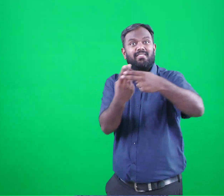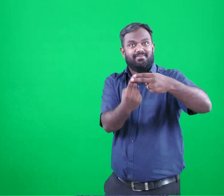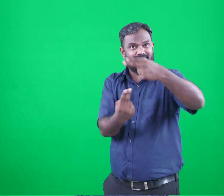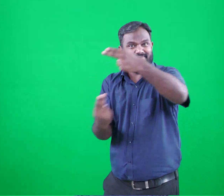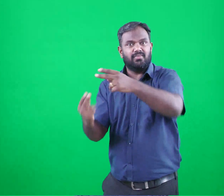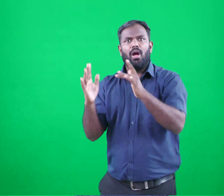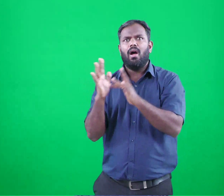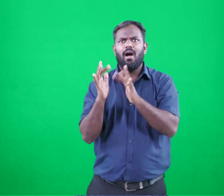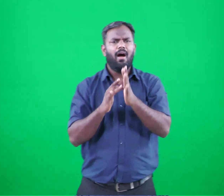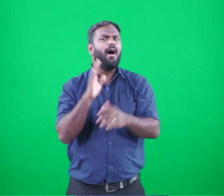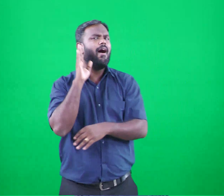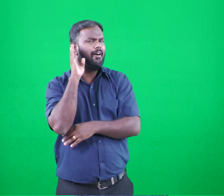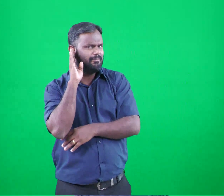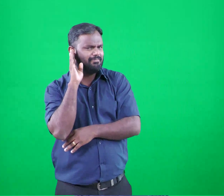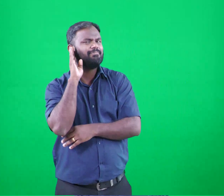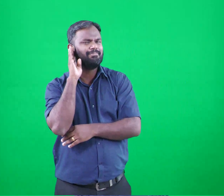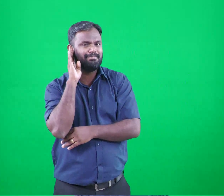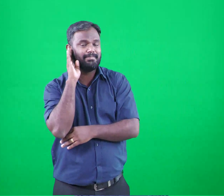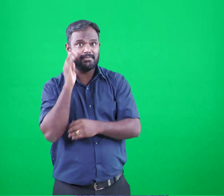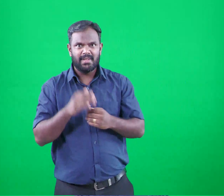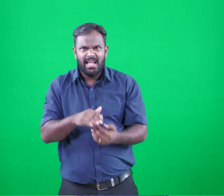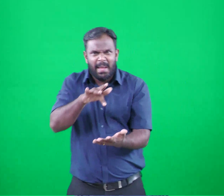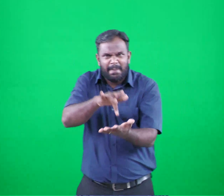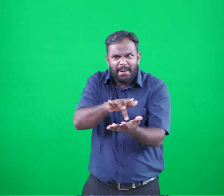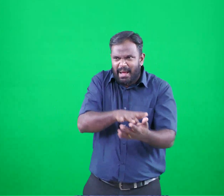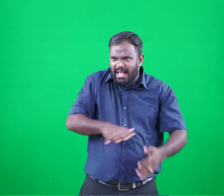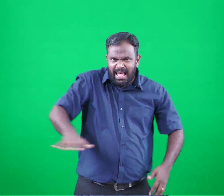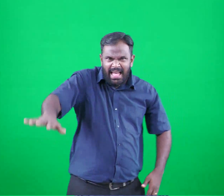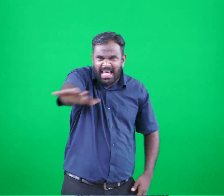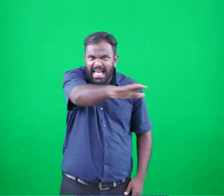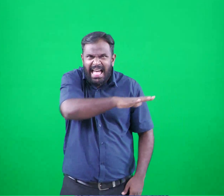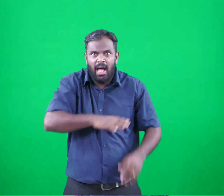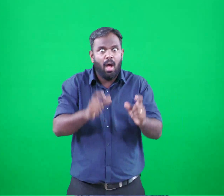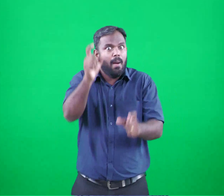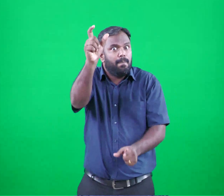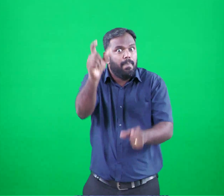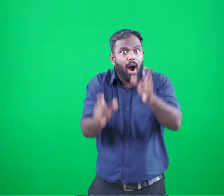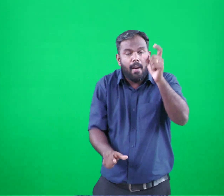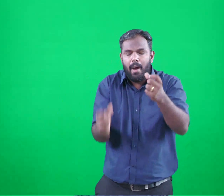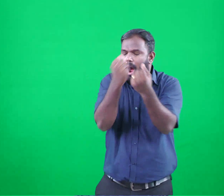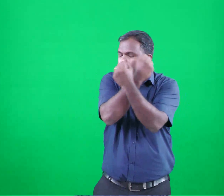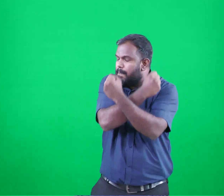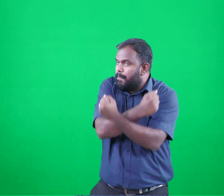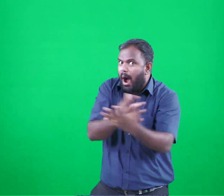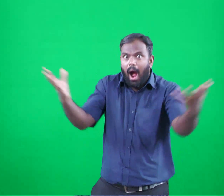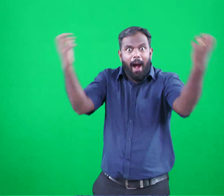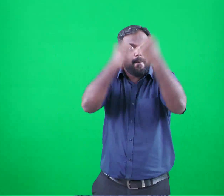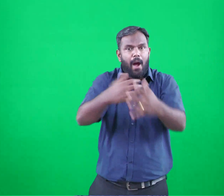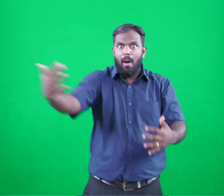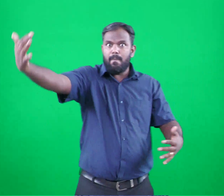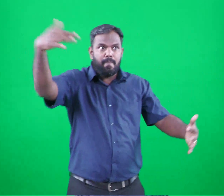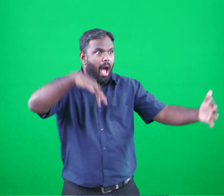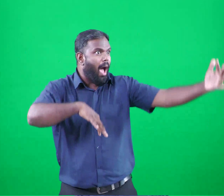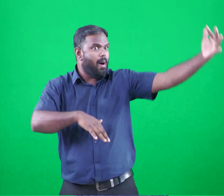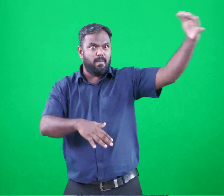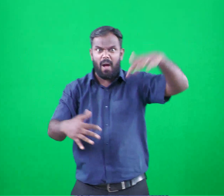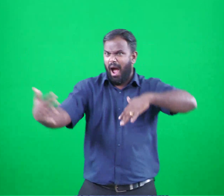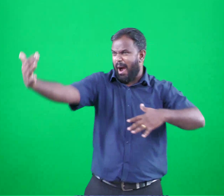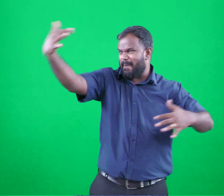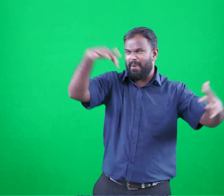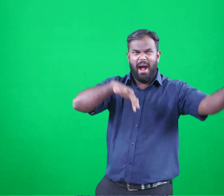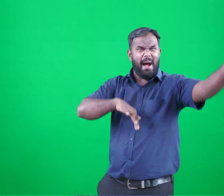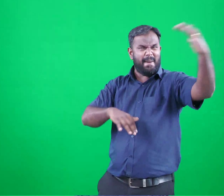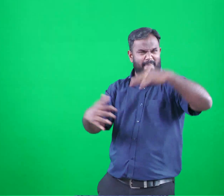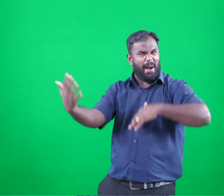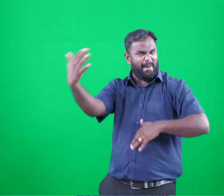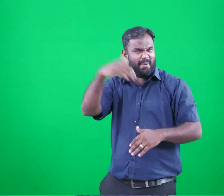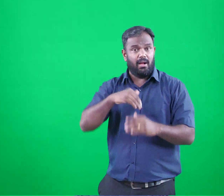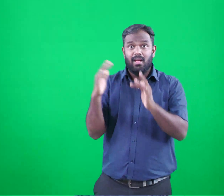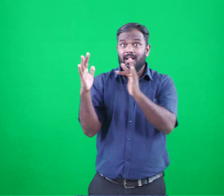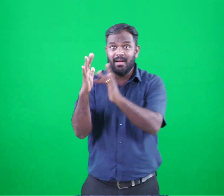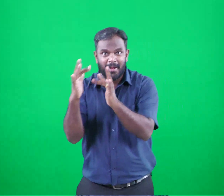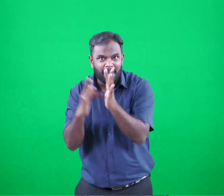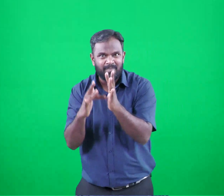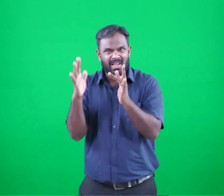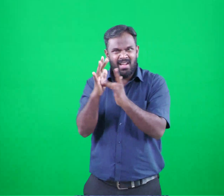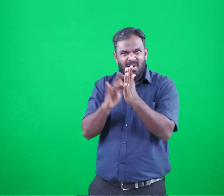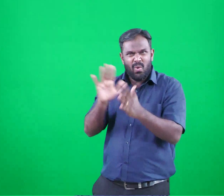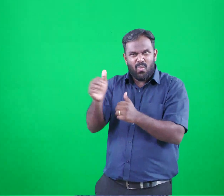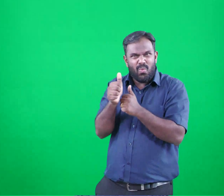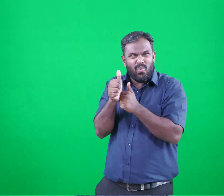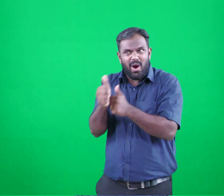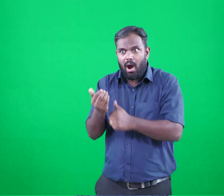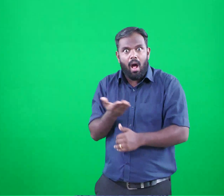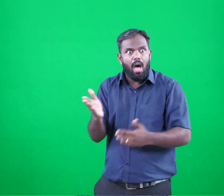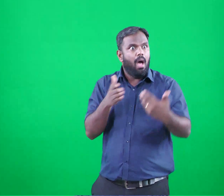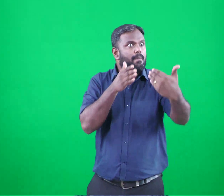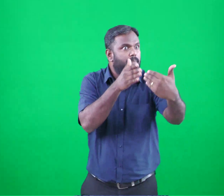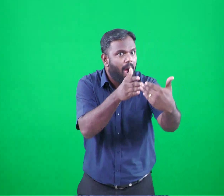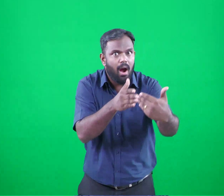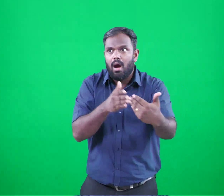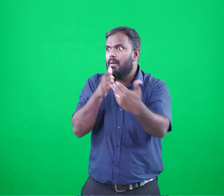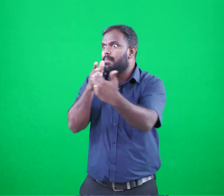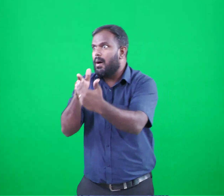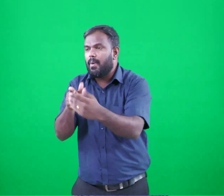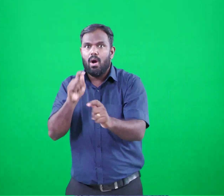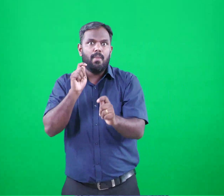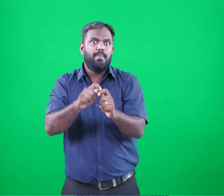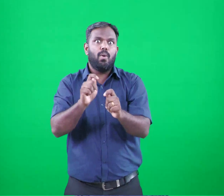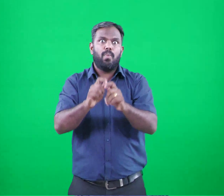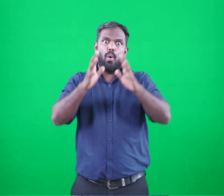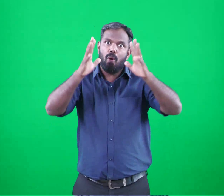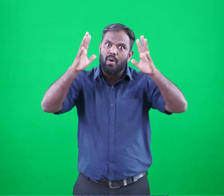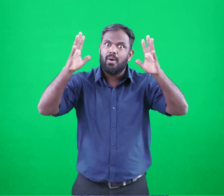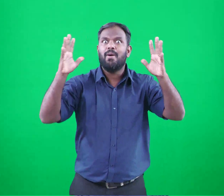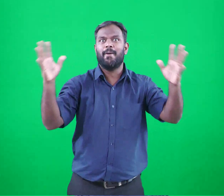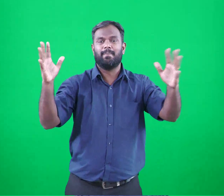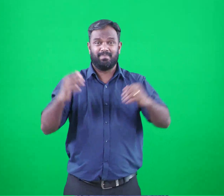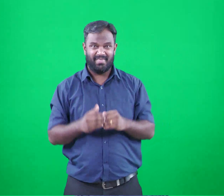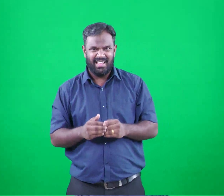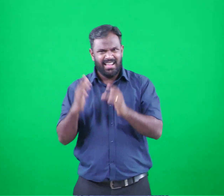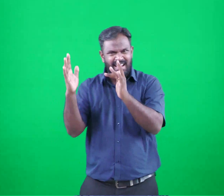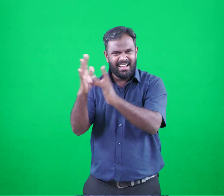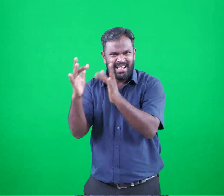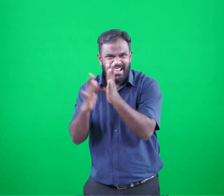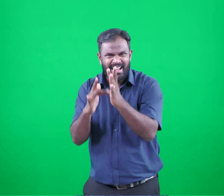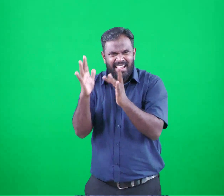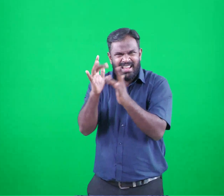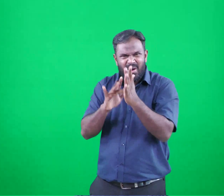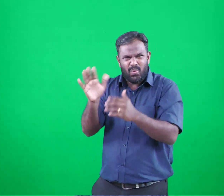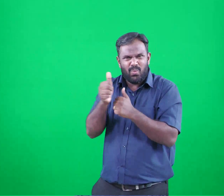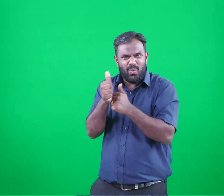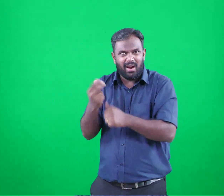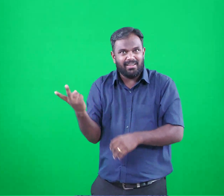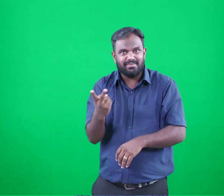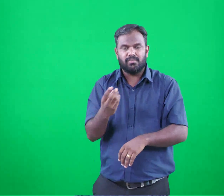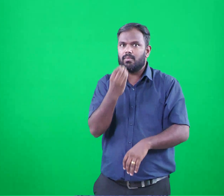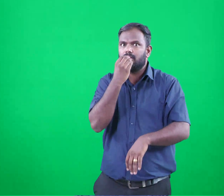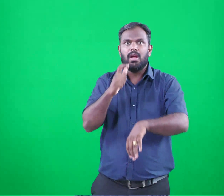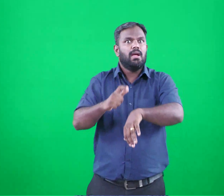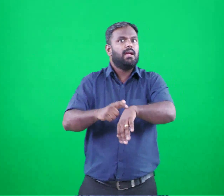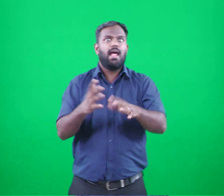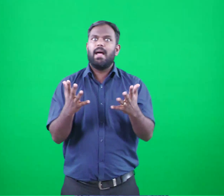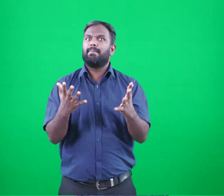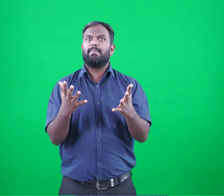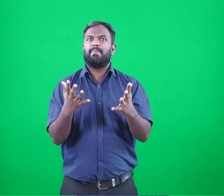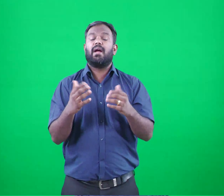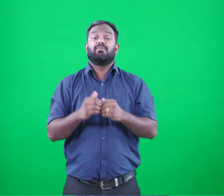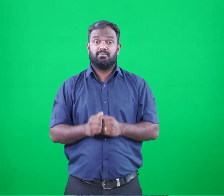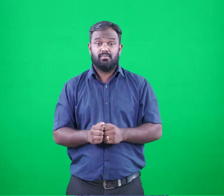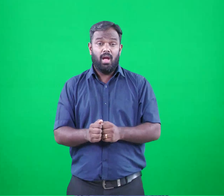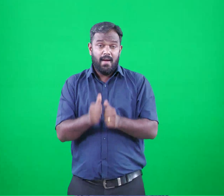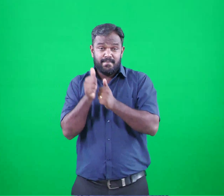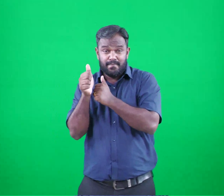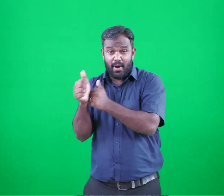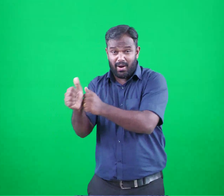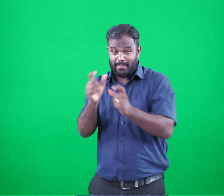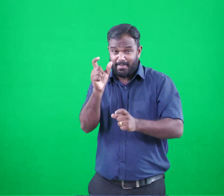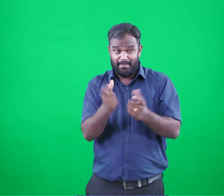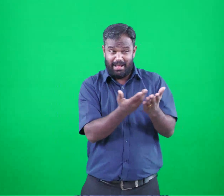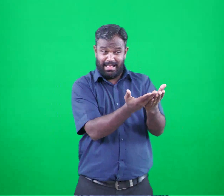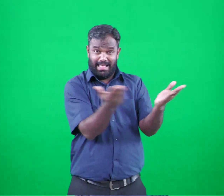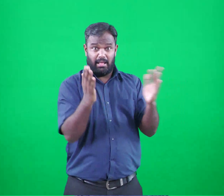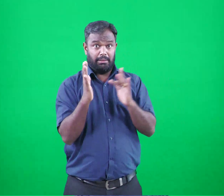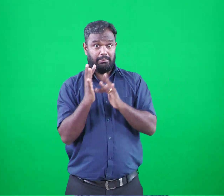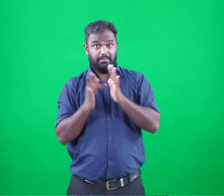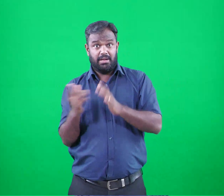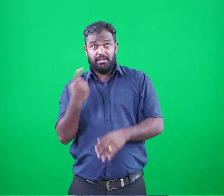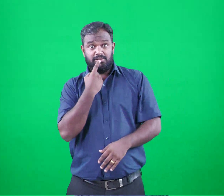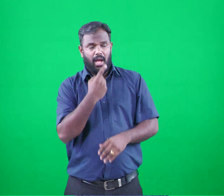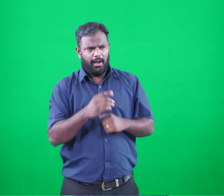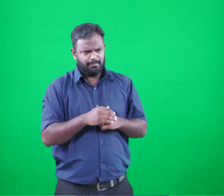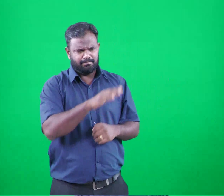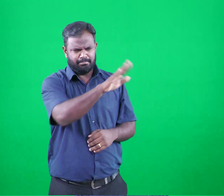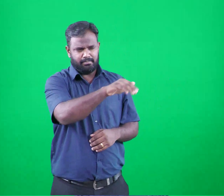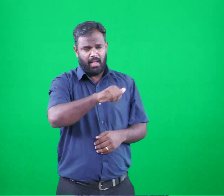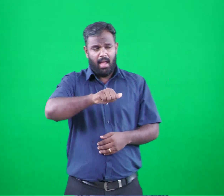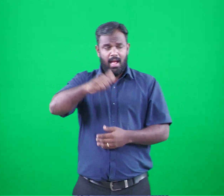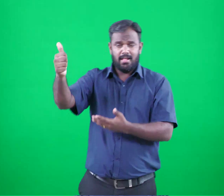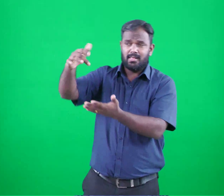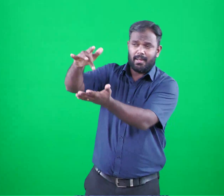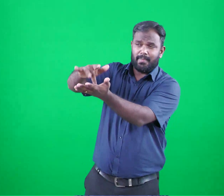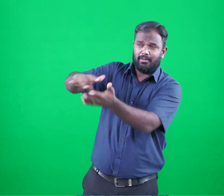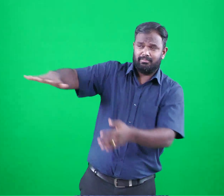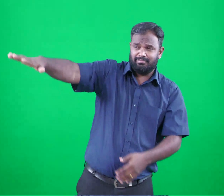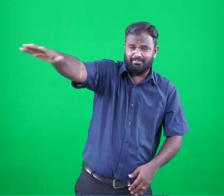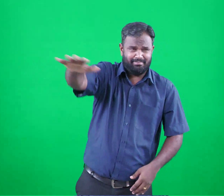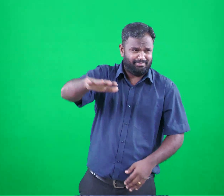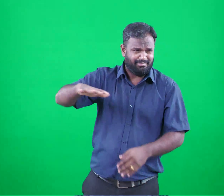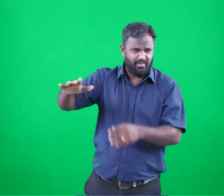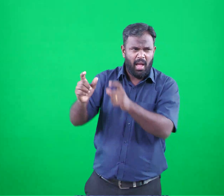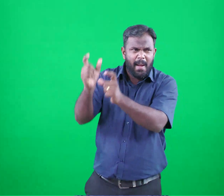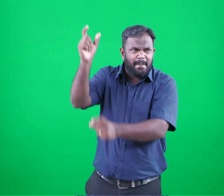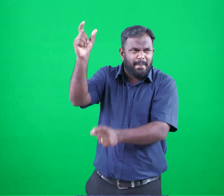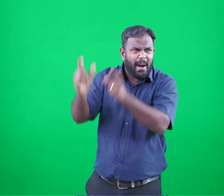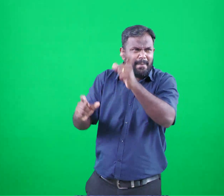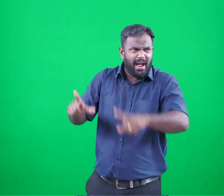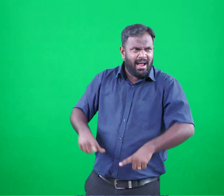And He said to them, "Come with Me privately to a solitary place, and let us rest for a while."